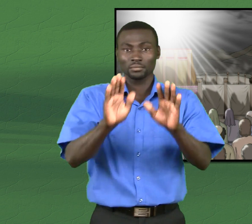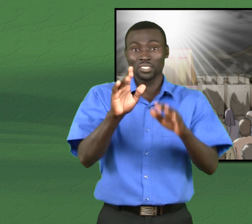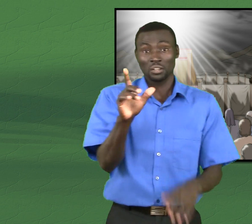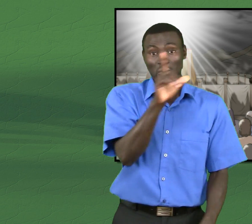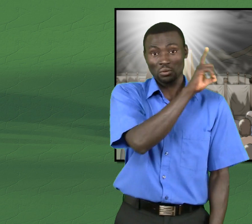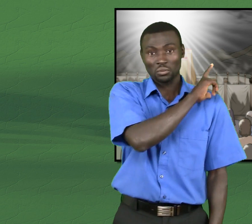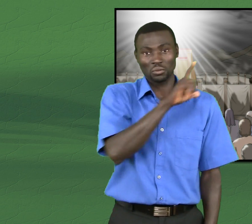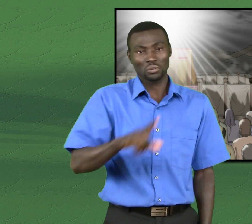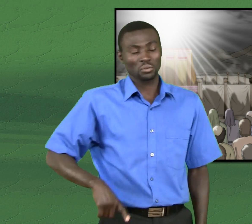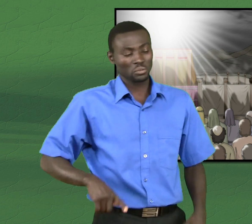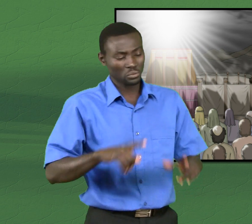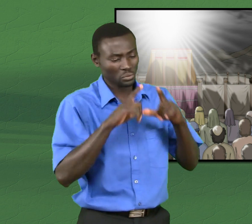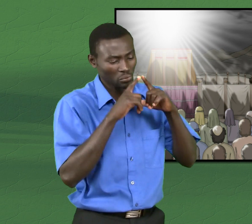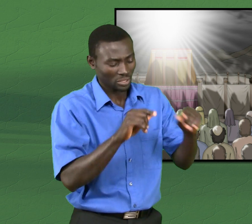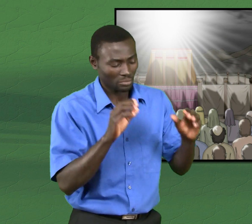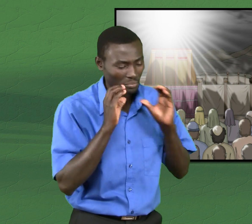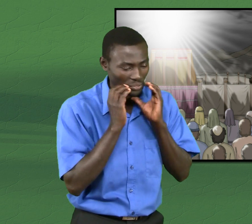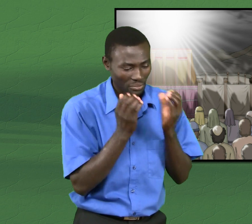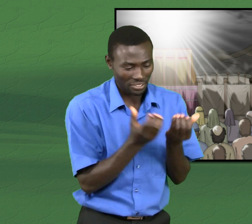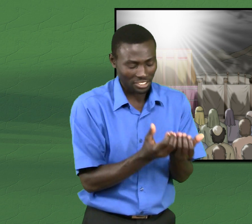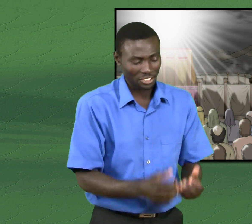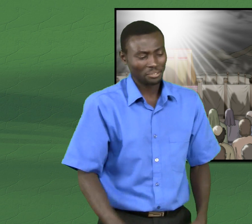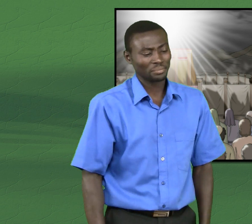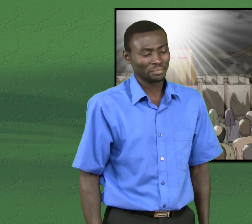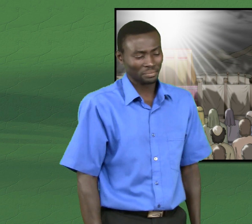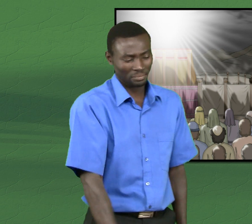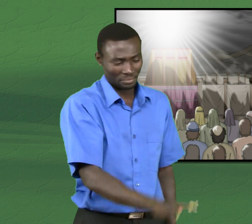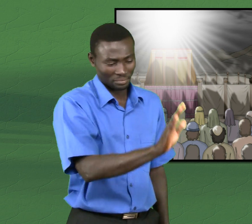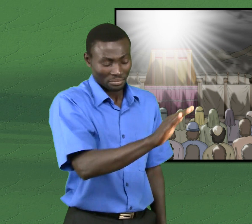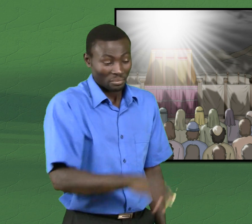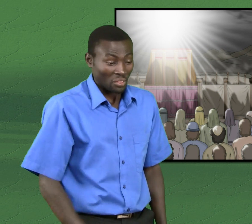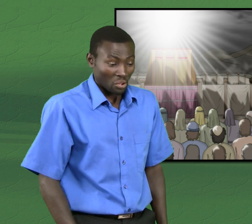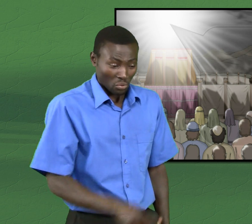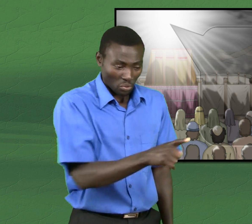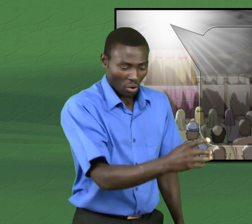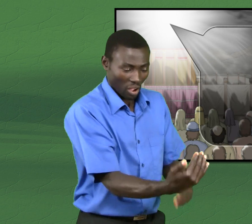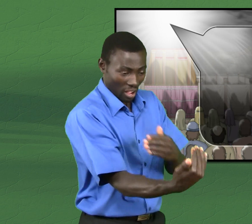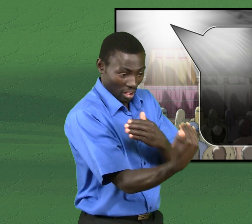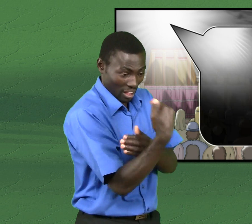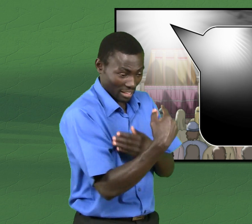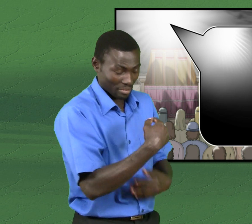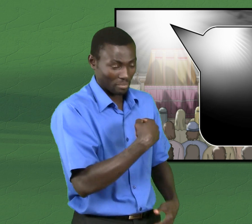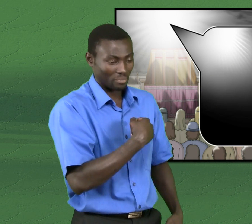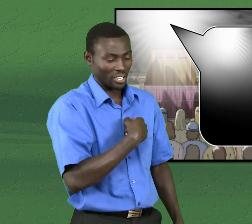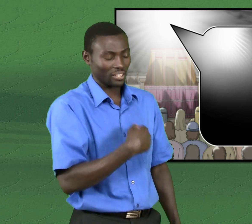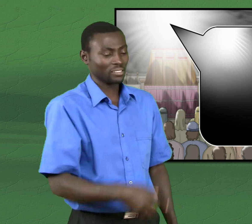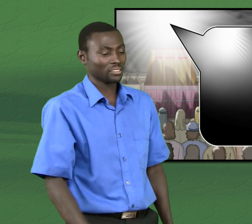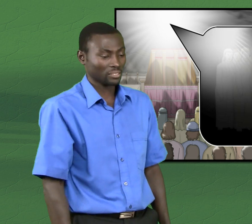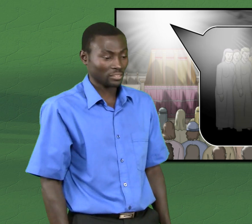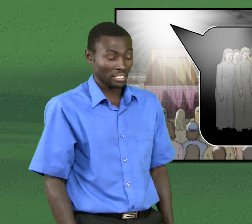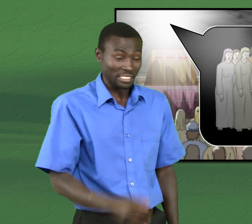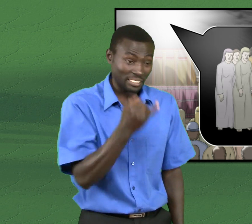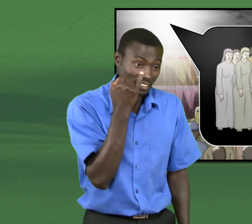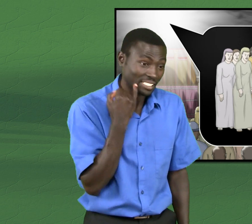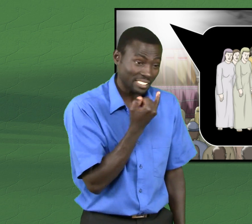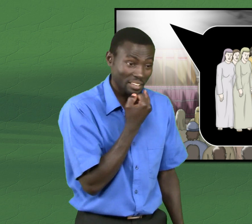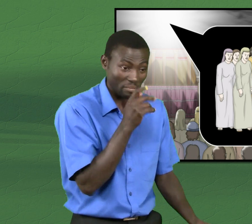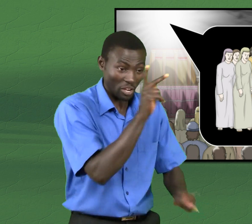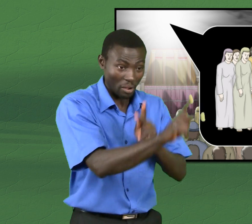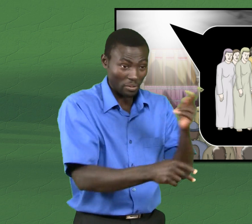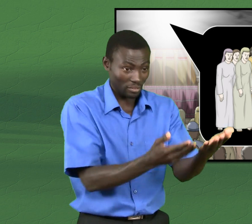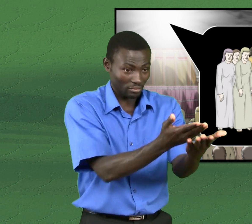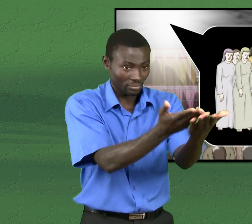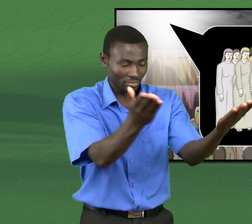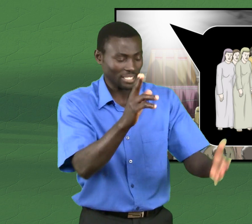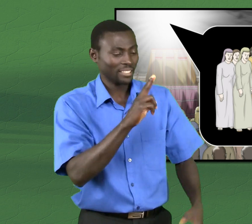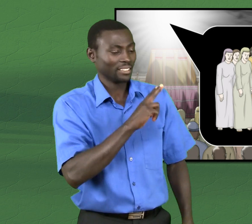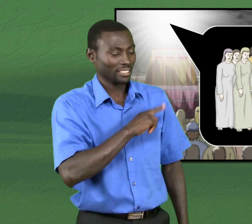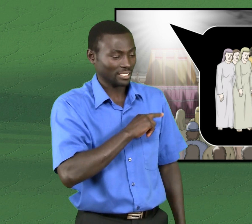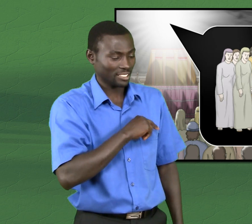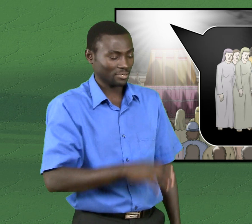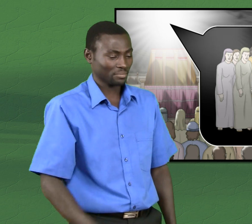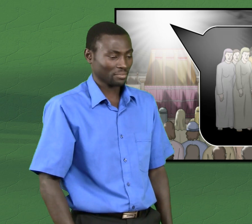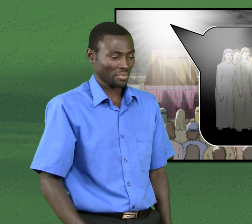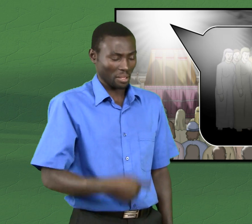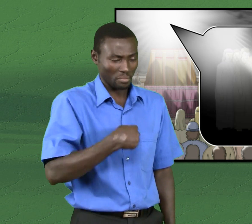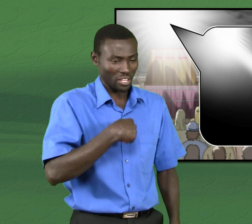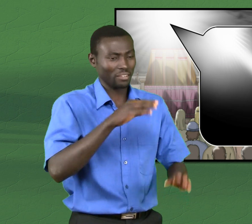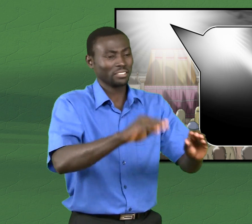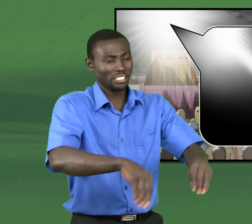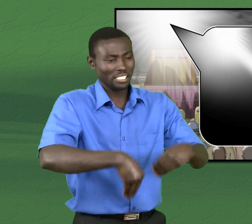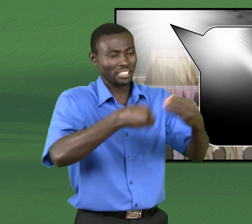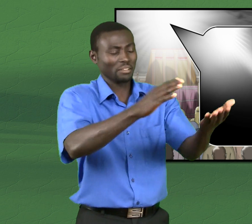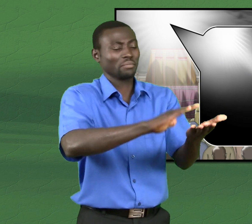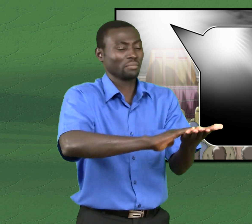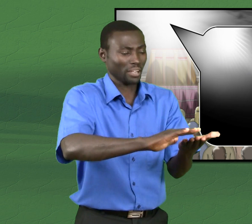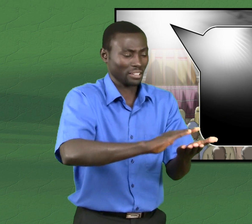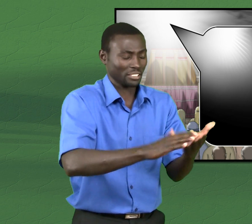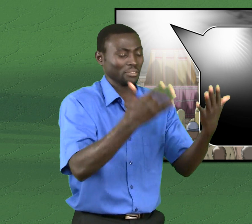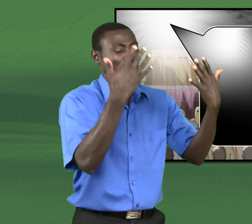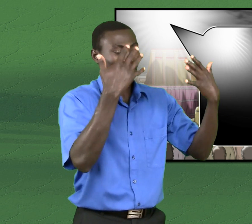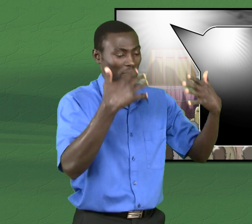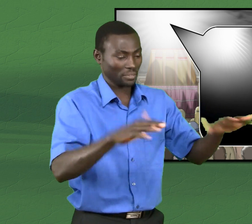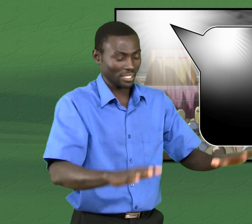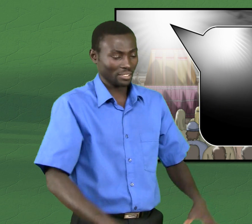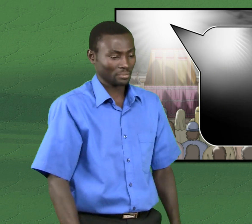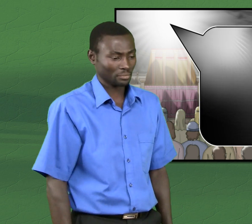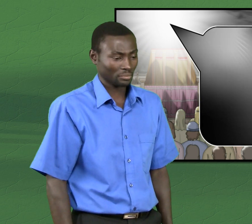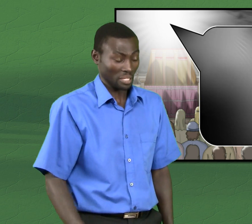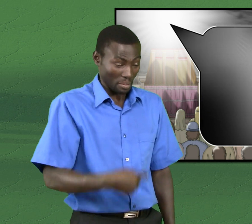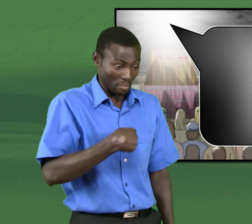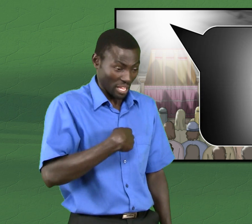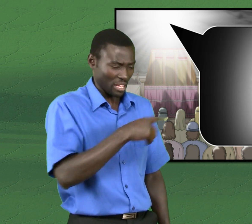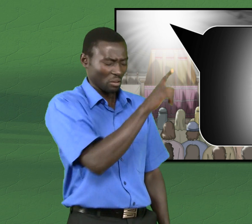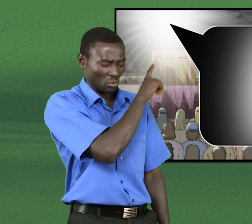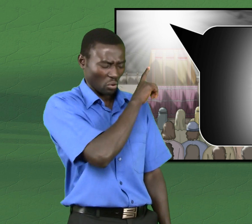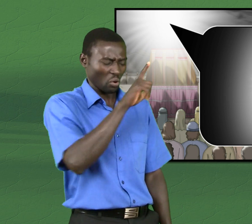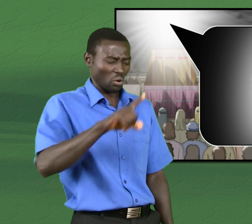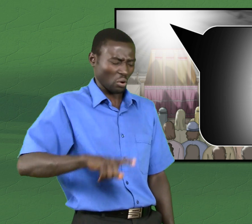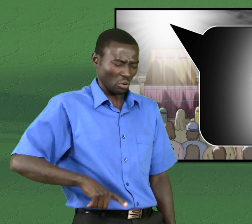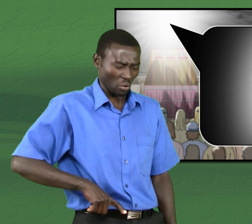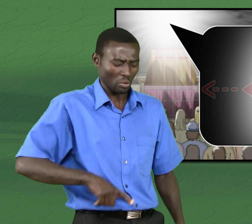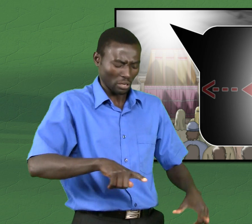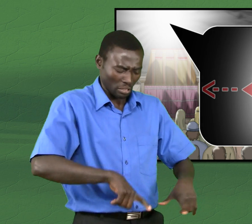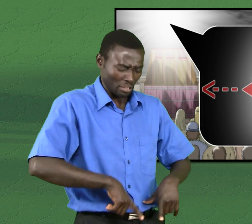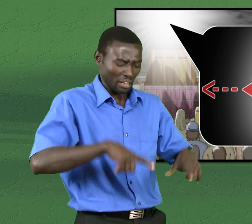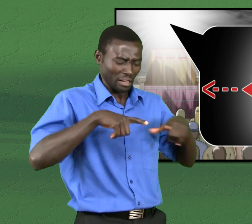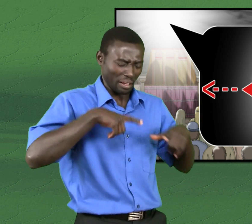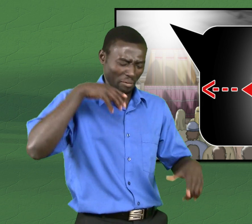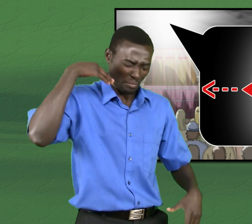“I have pardoned them as you requested,” the LORD replied.